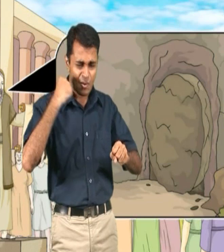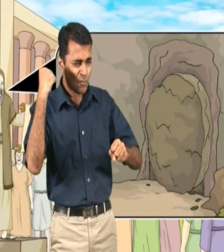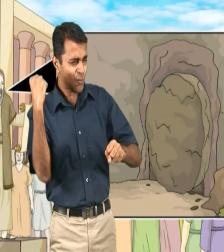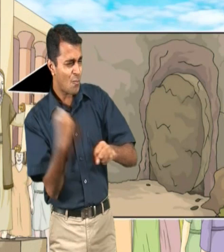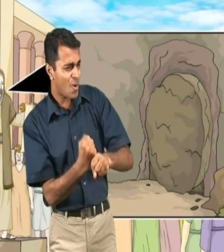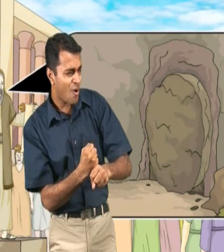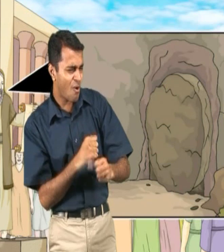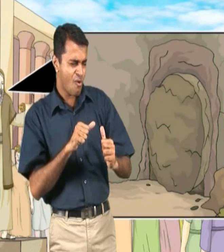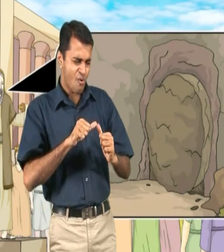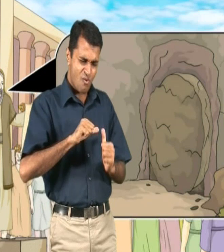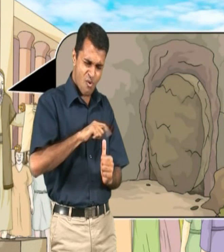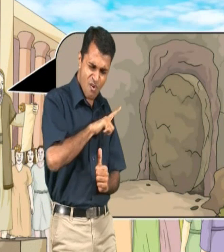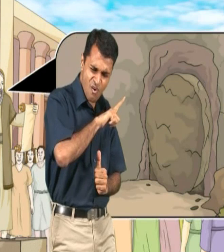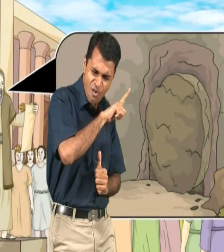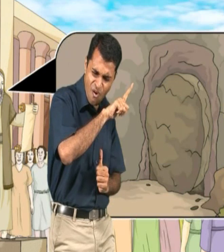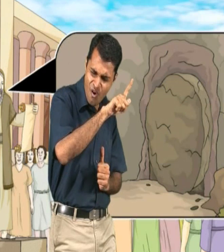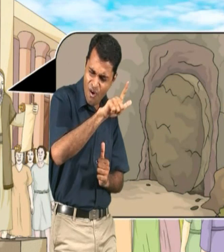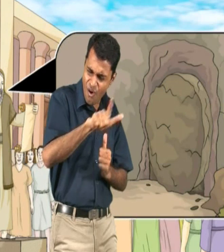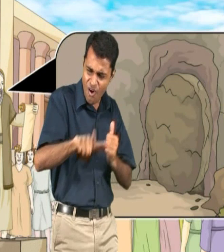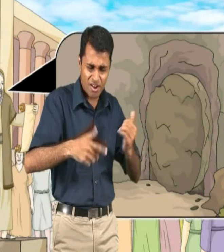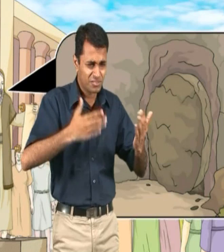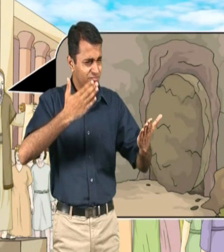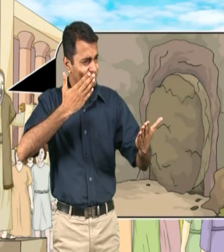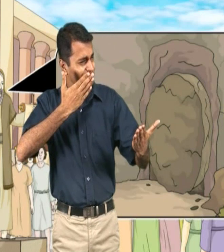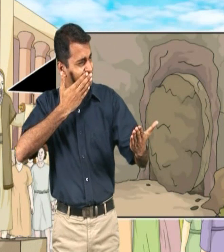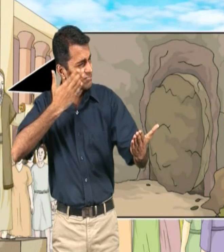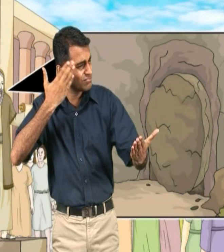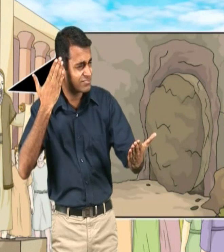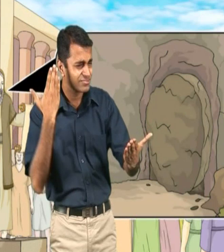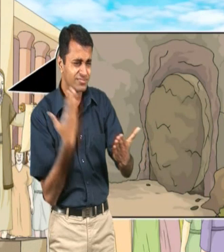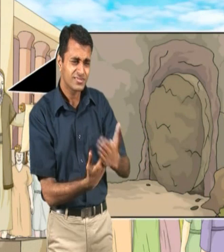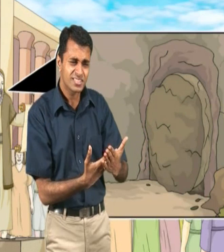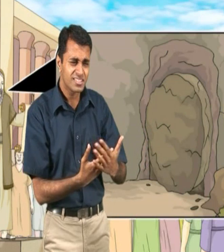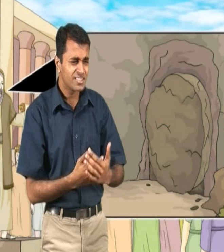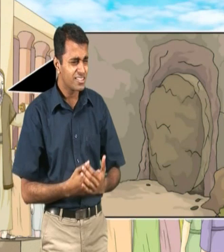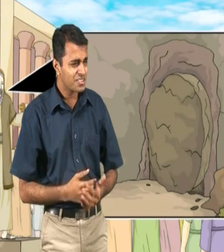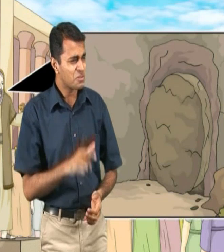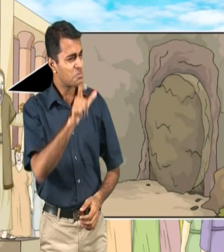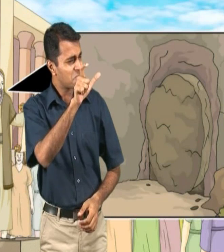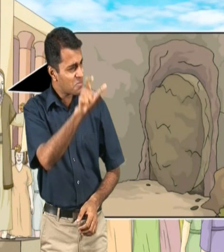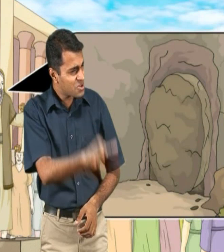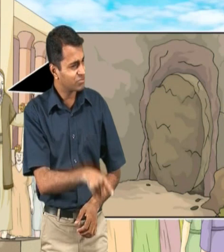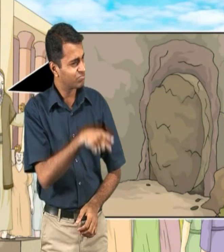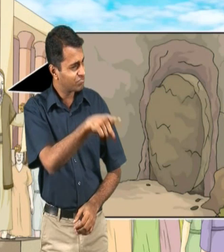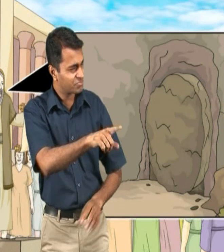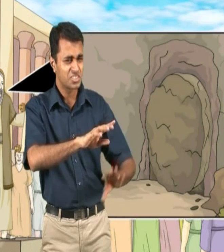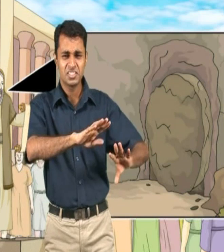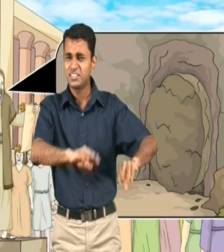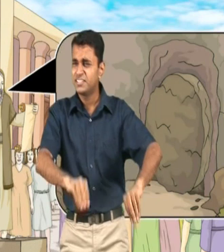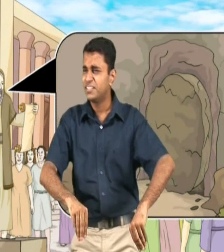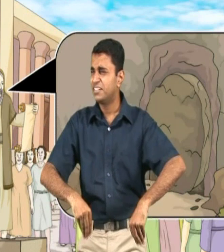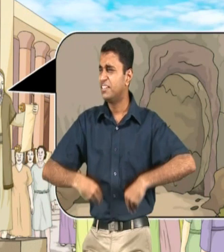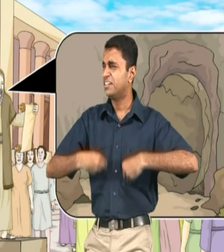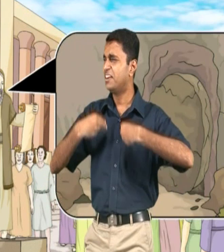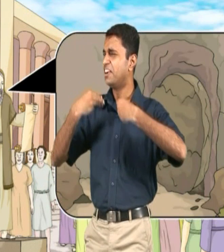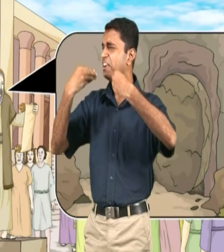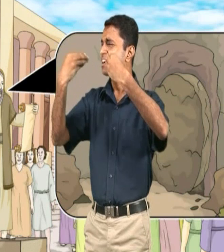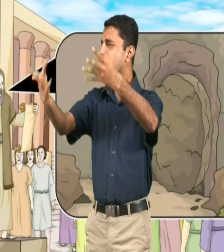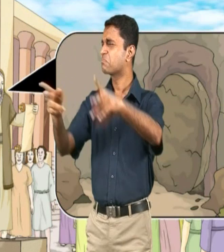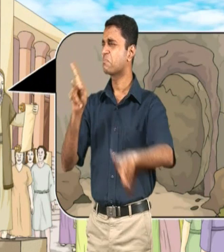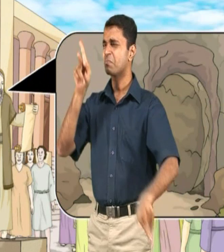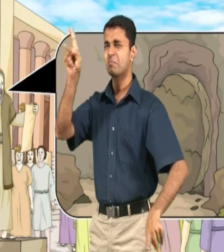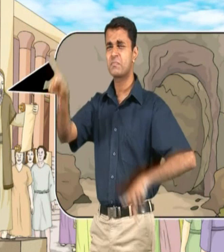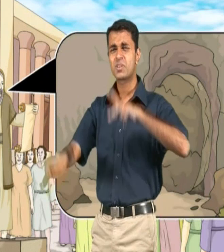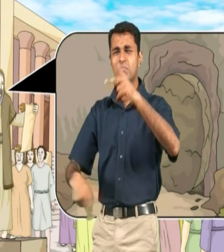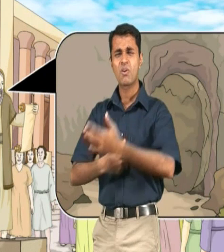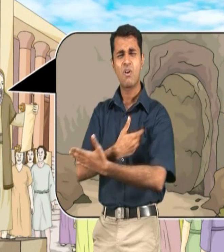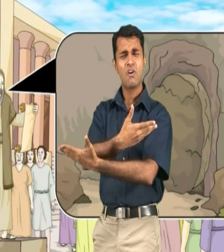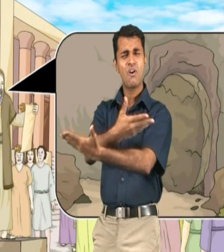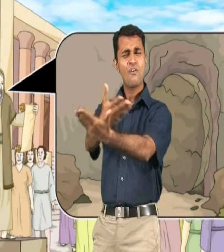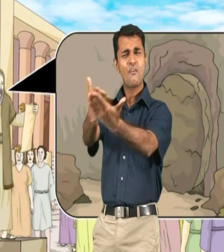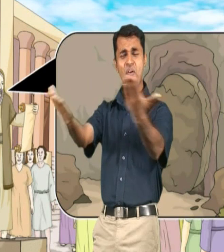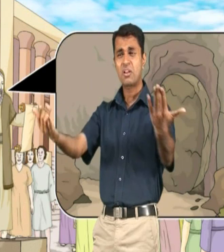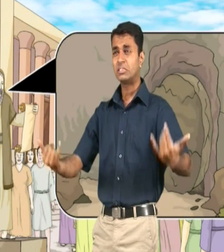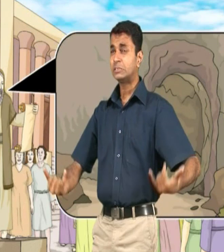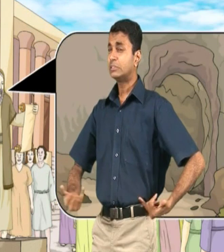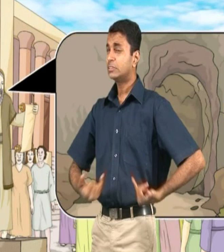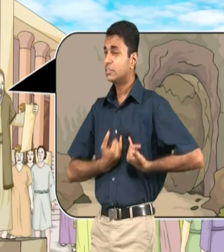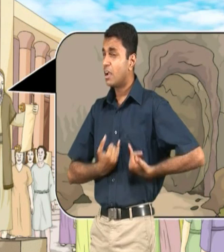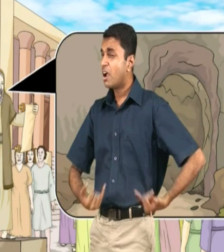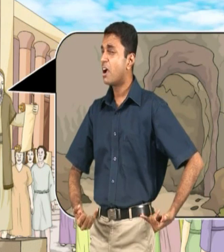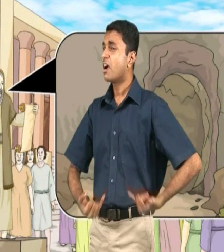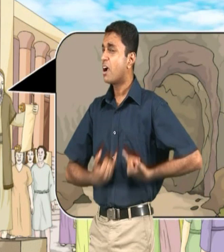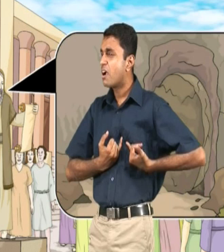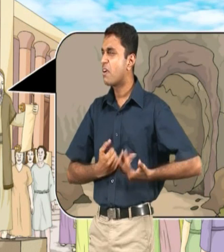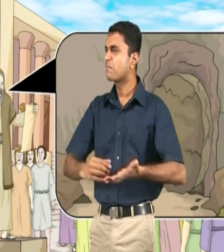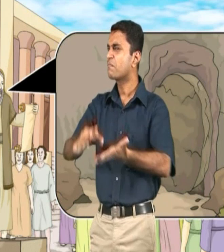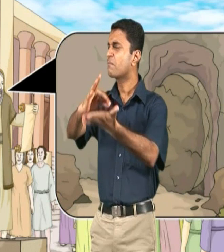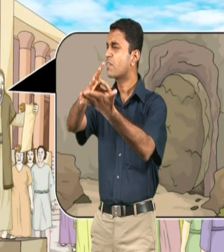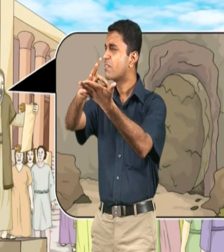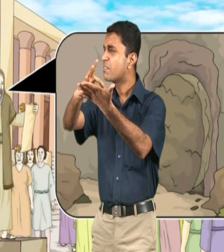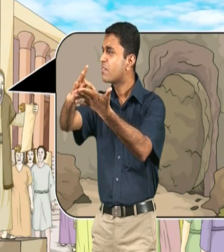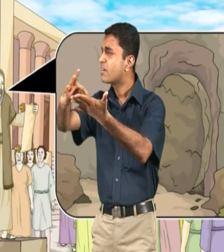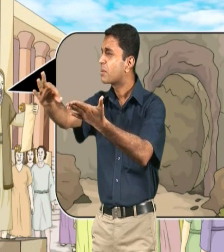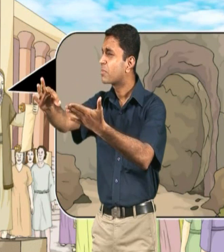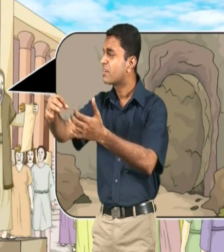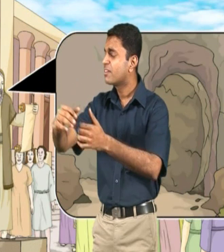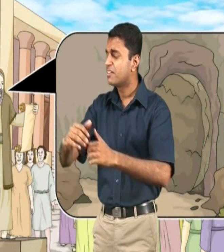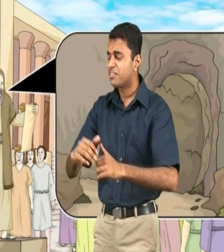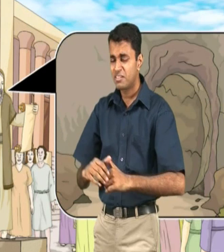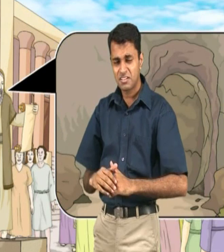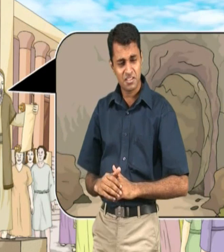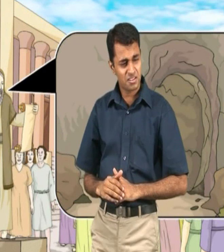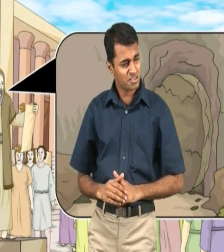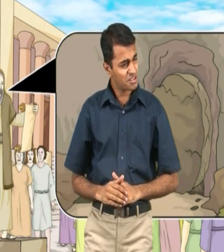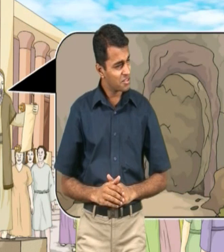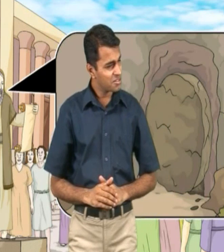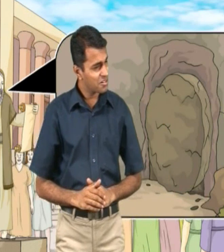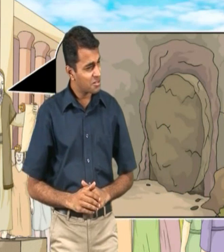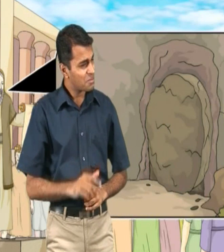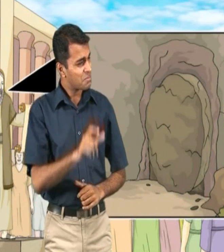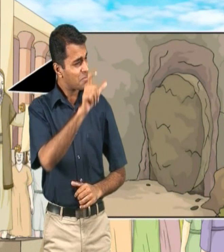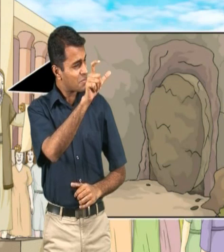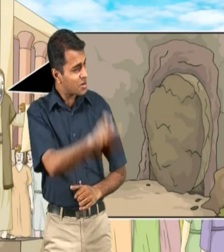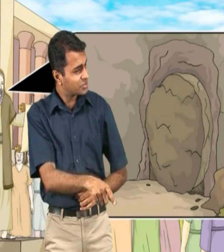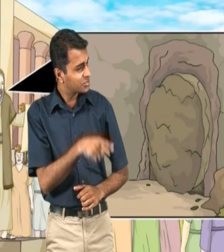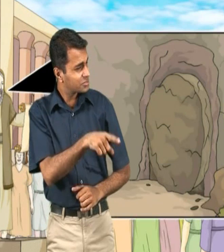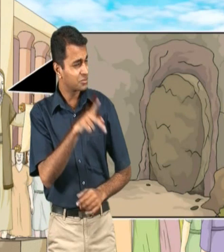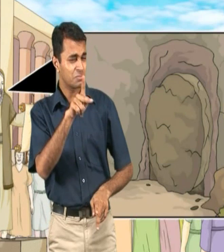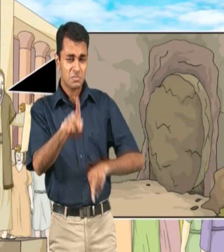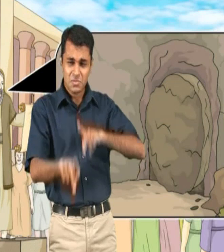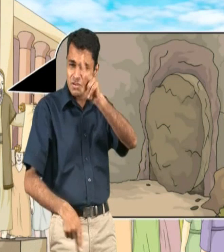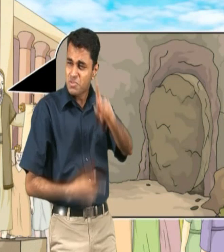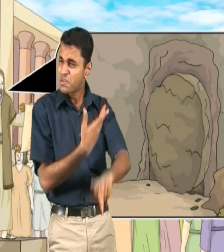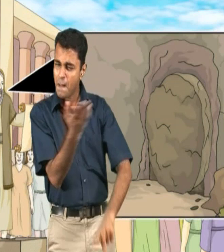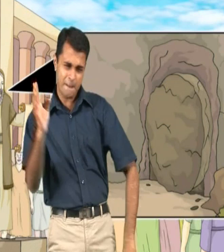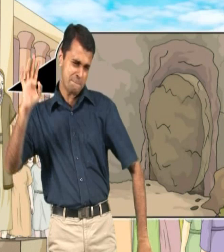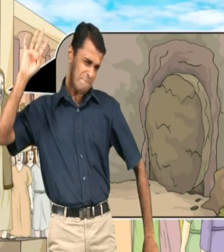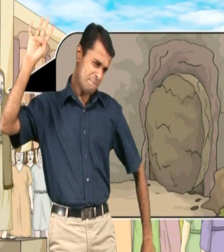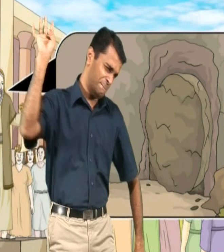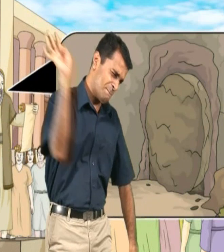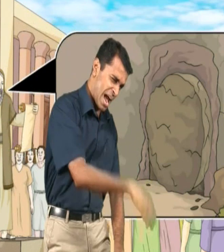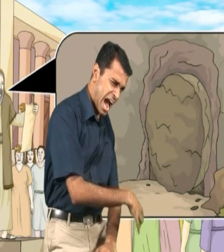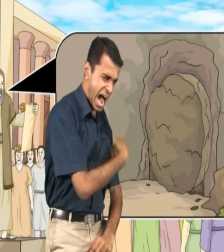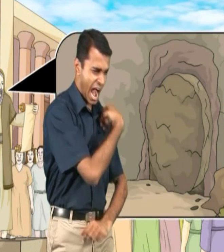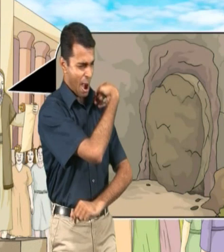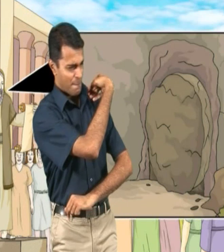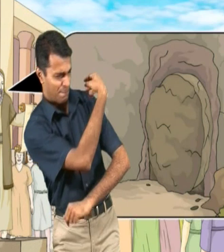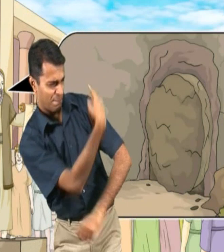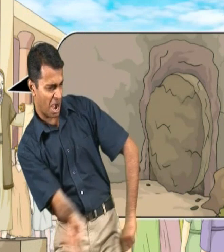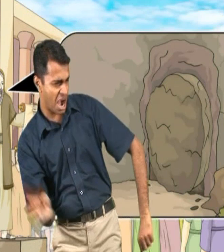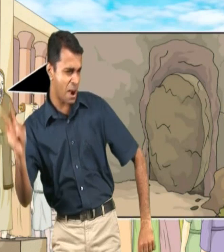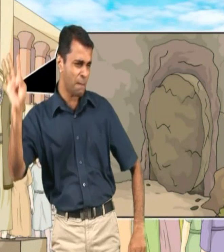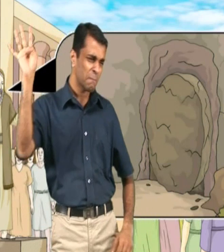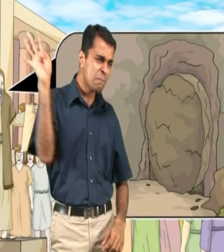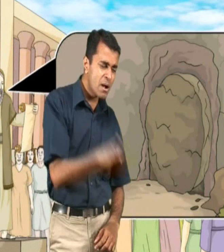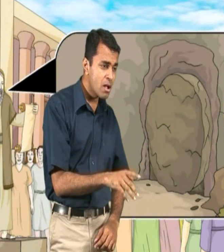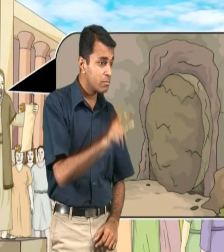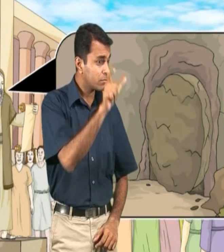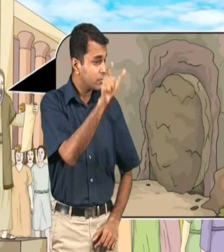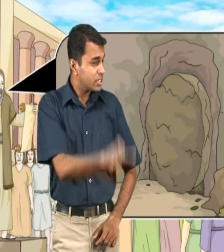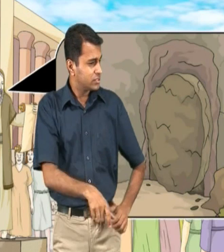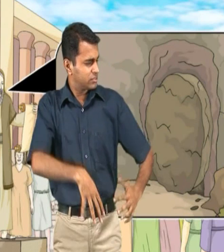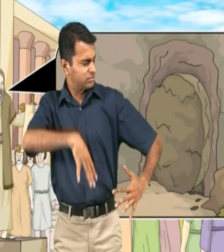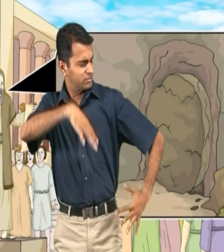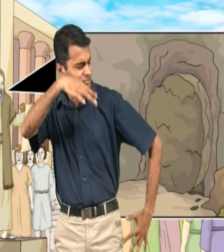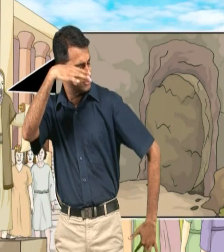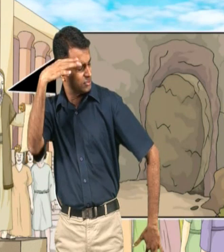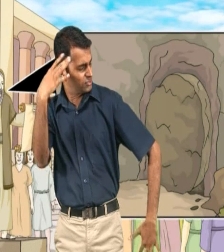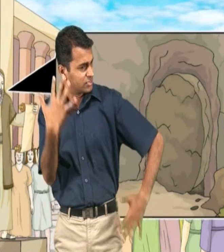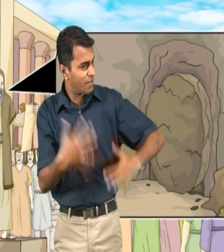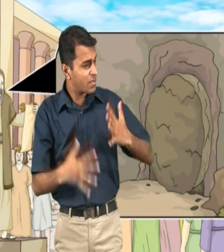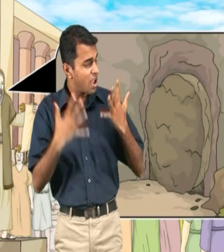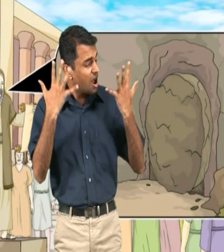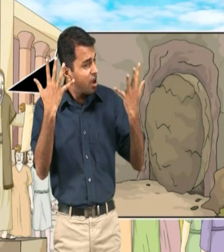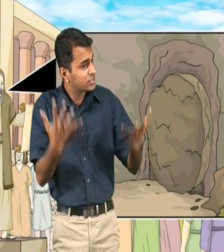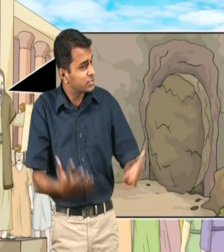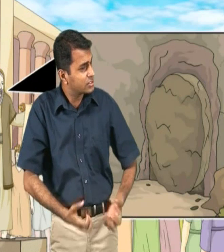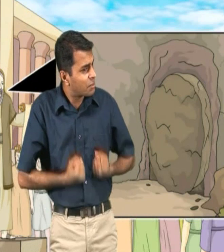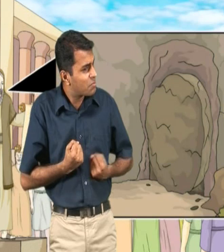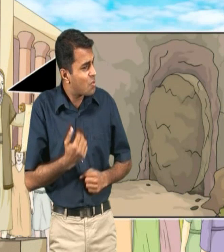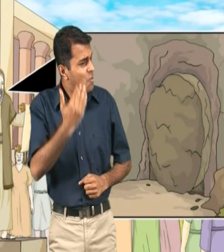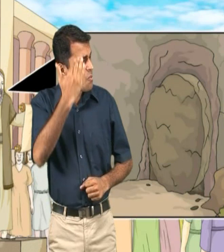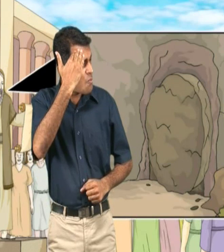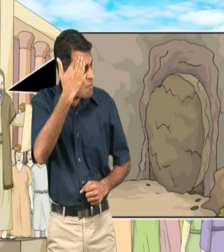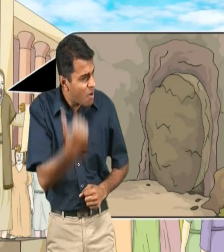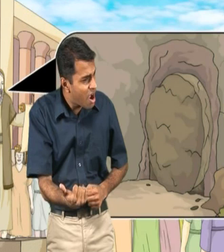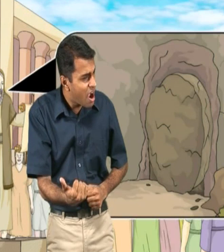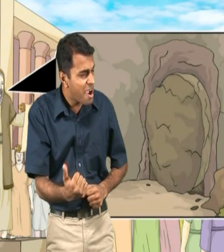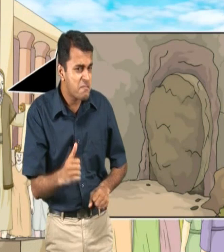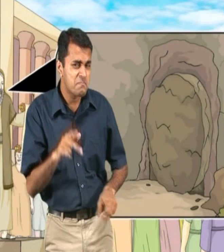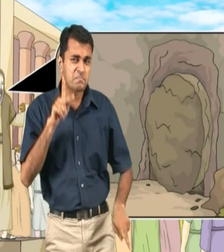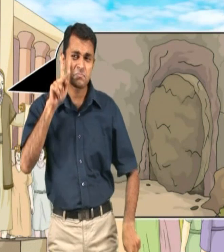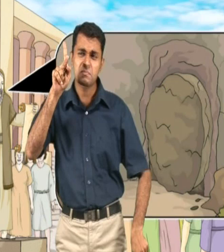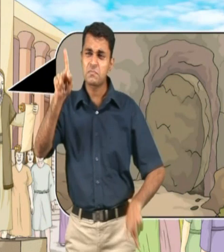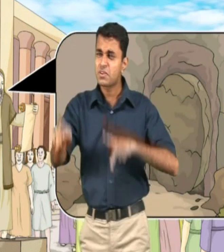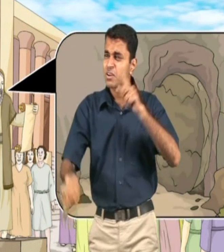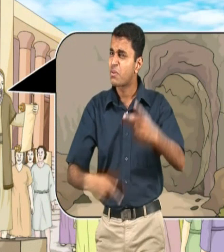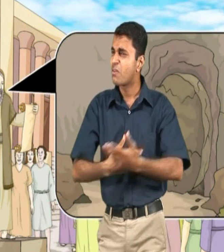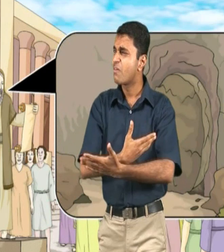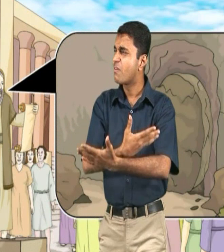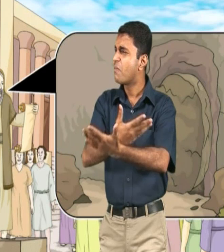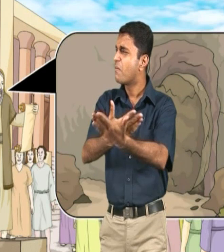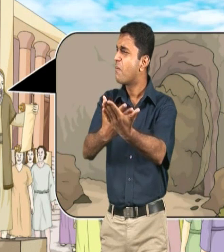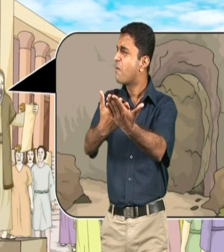Yet it was the LORD’s will to crush Him and to cause Him to suffer;